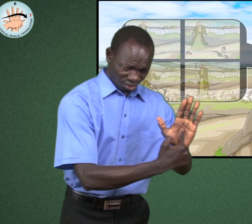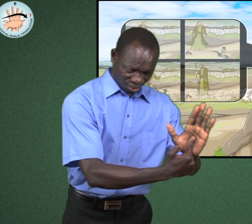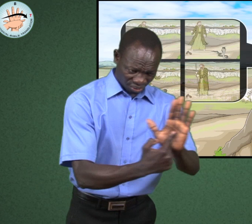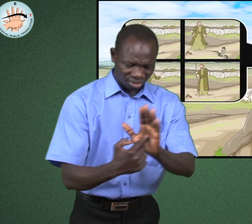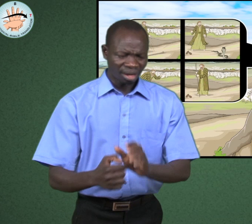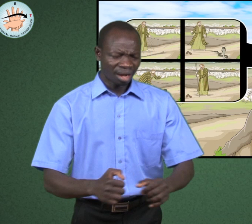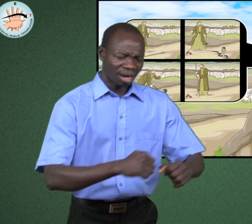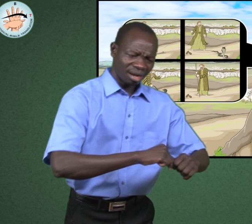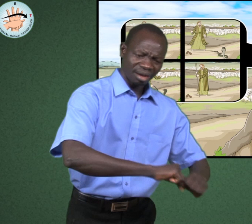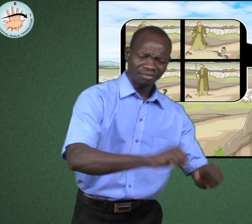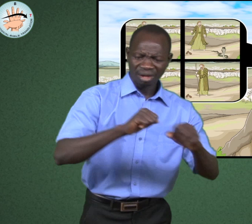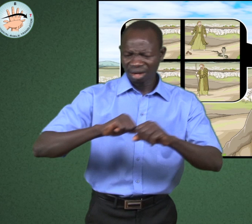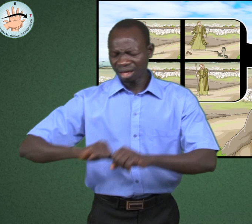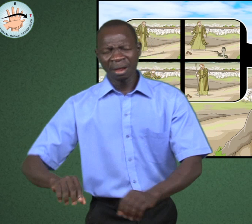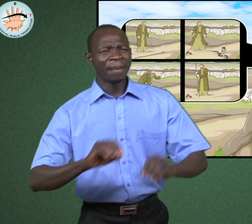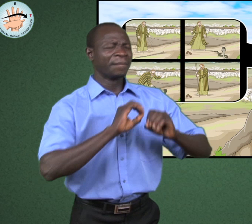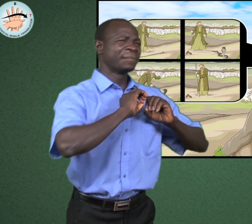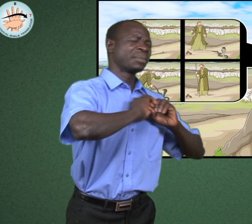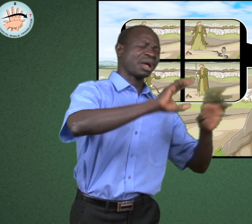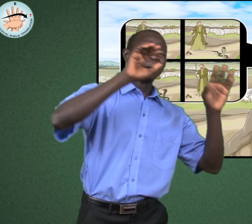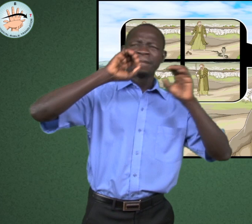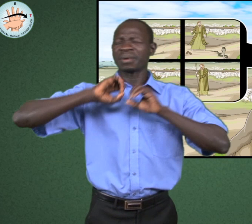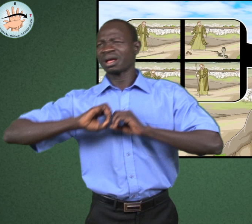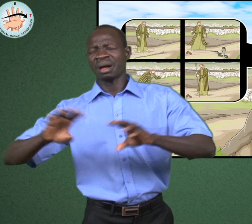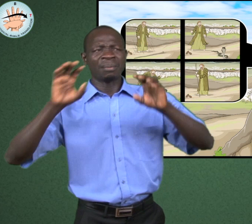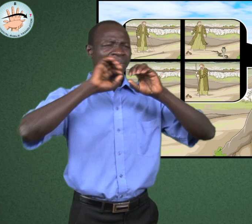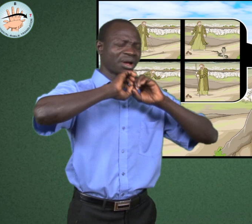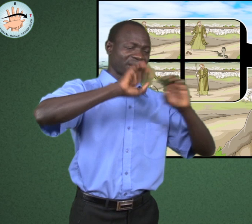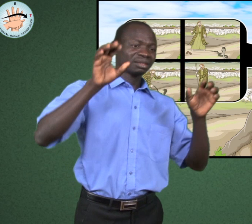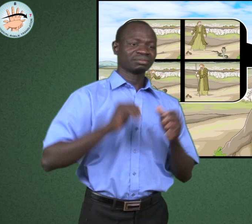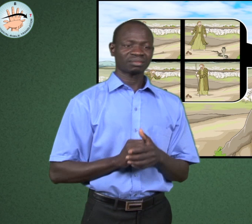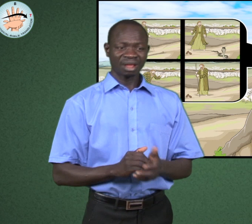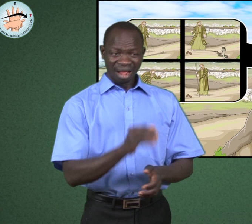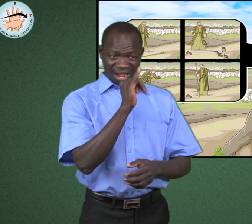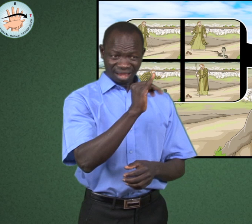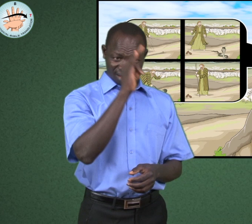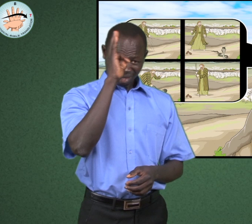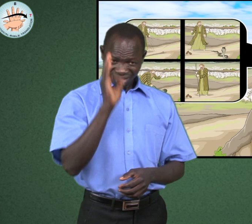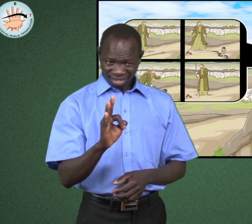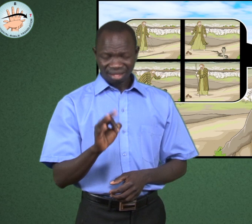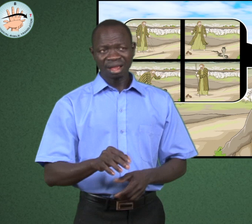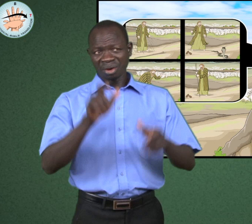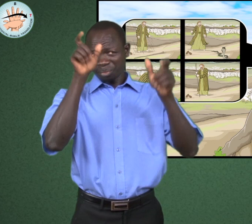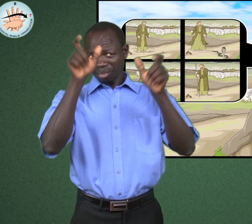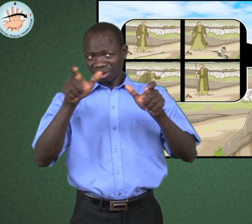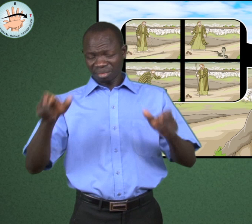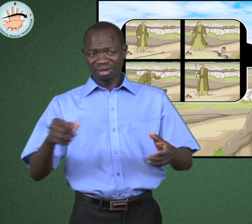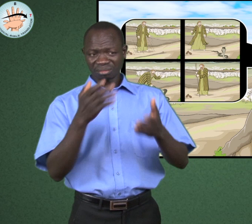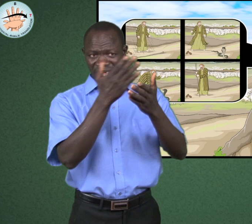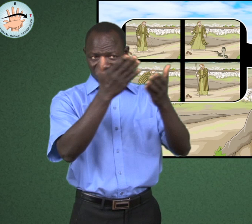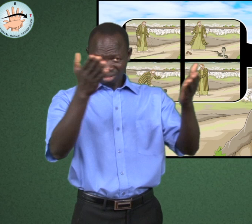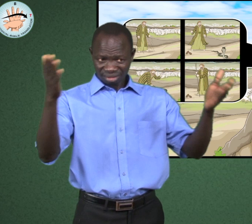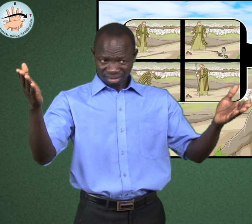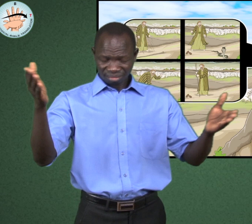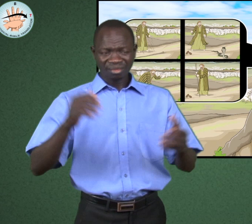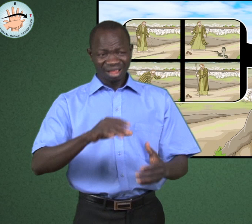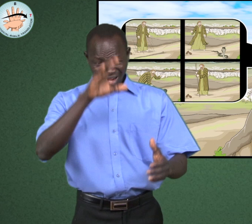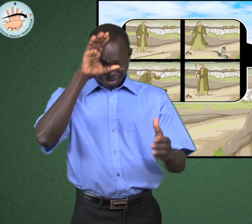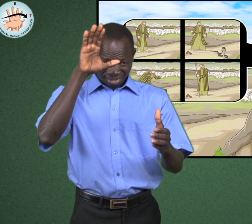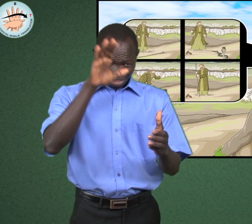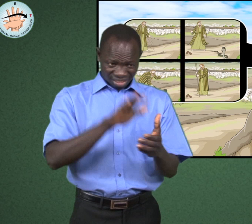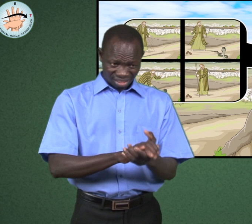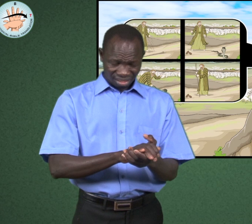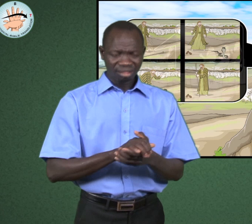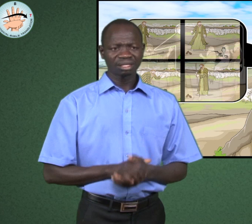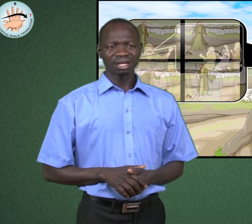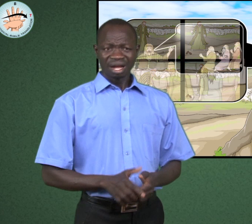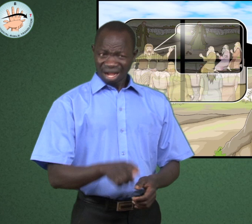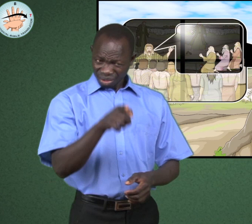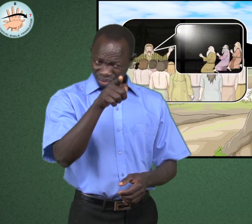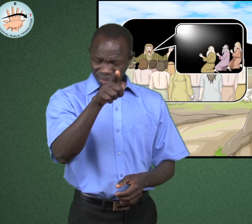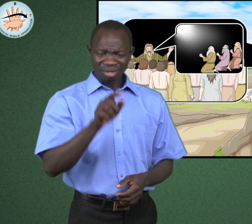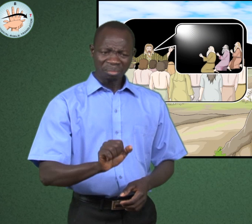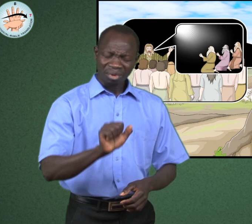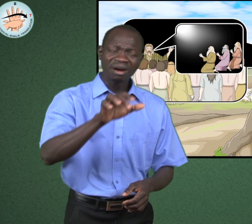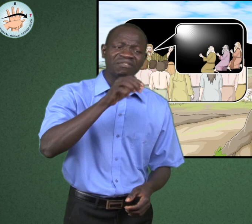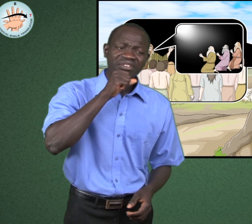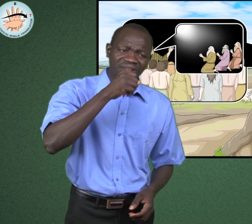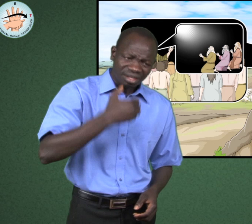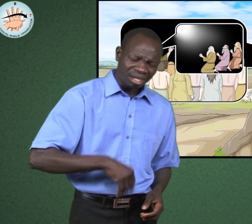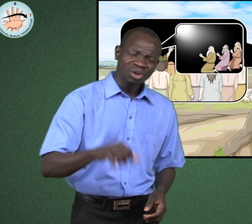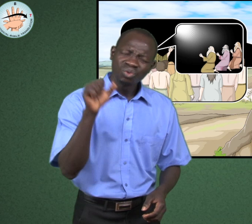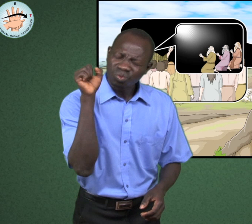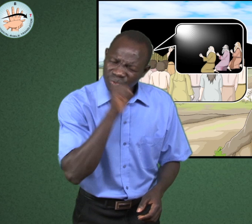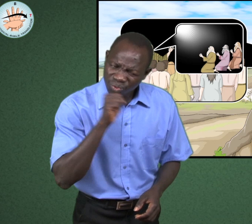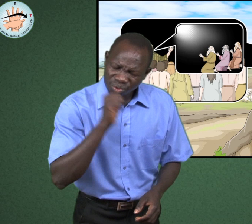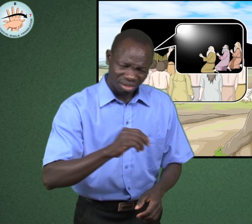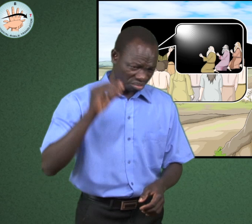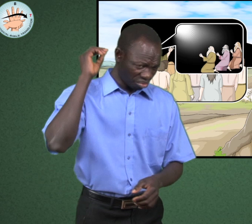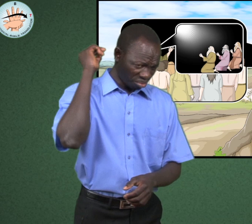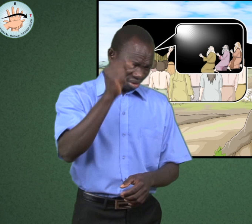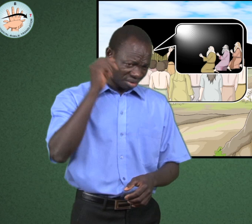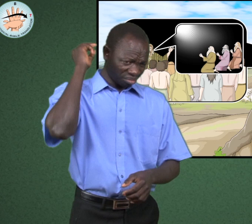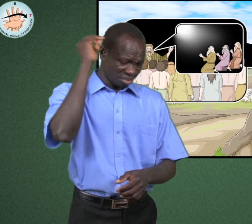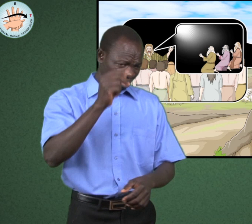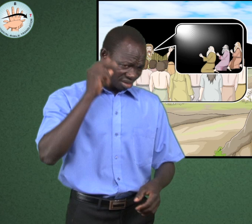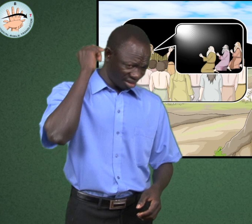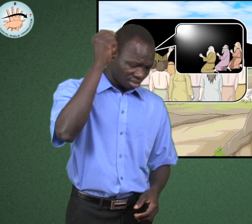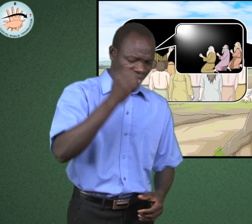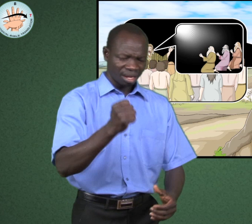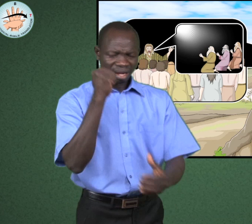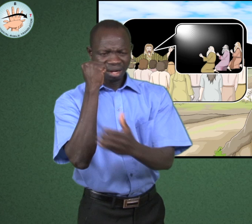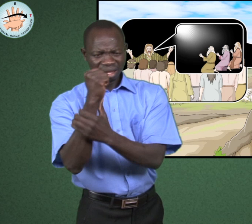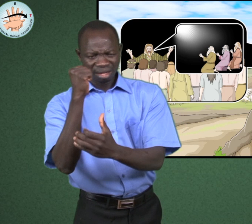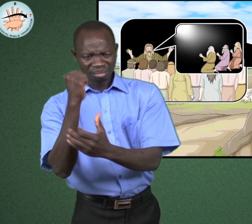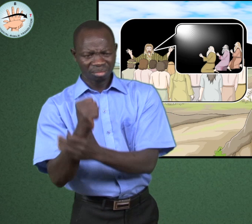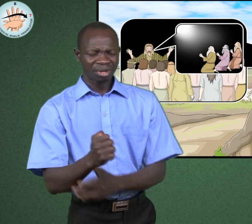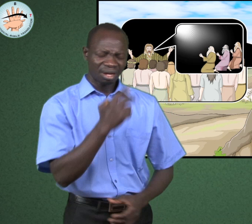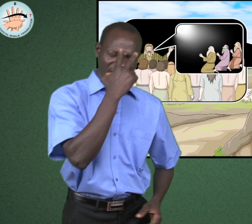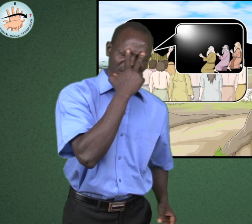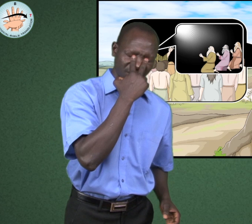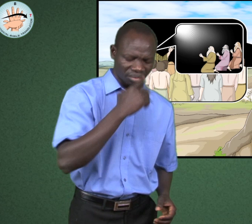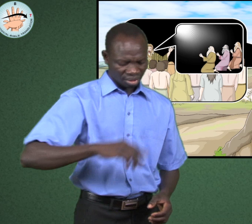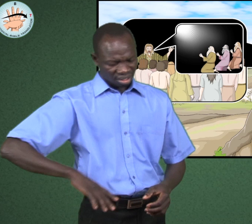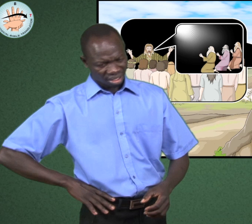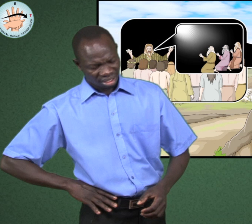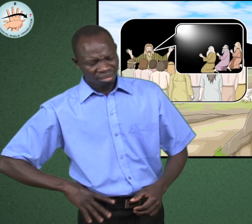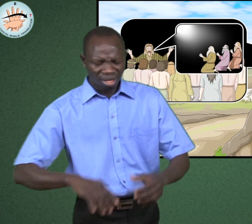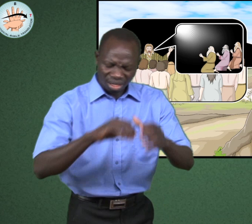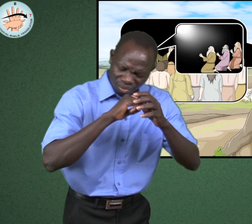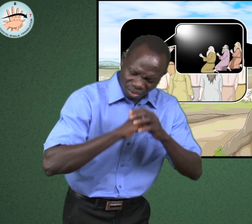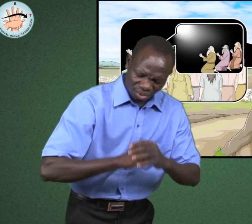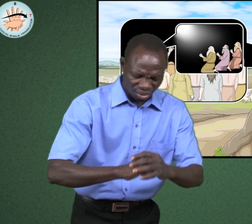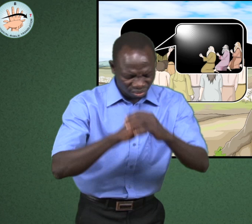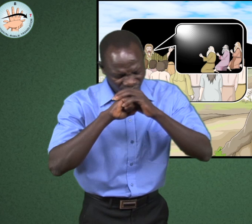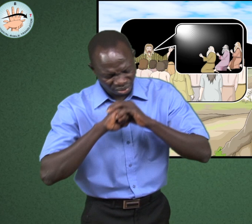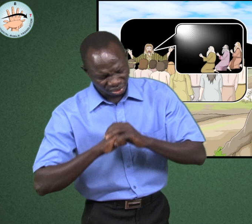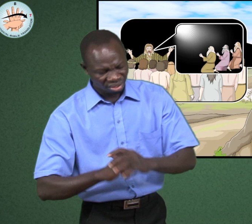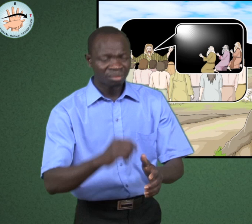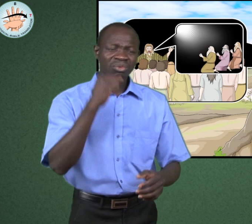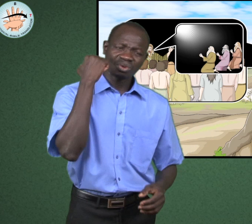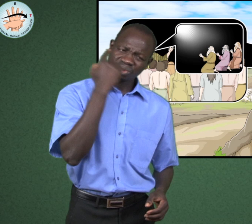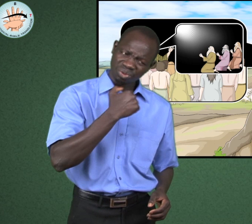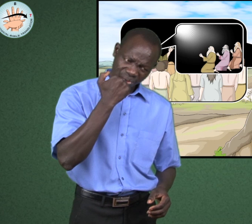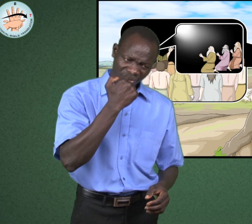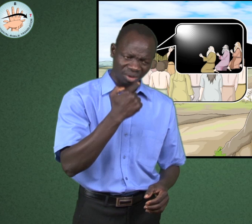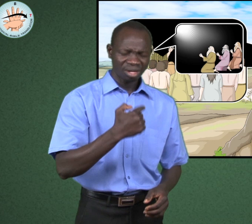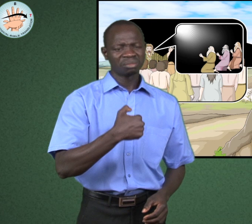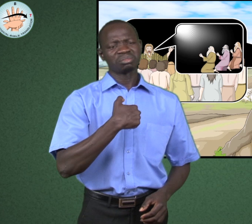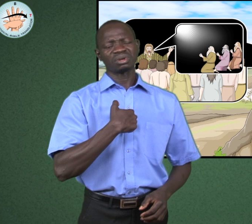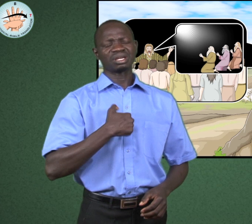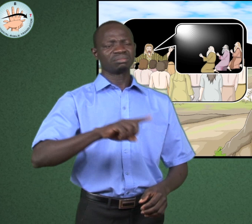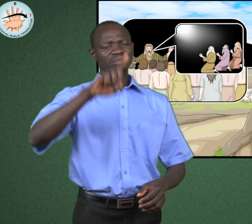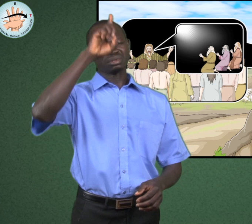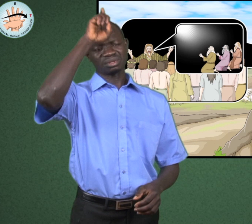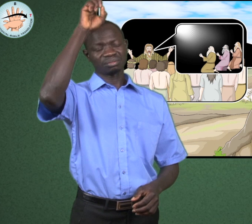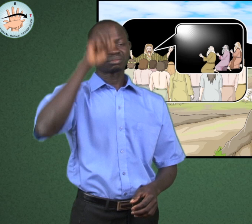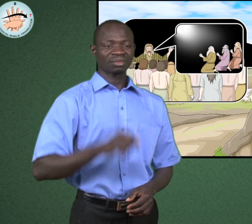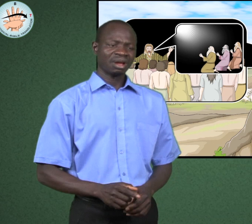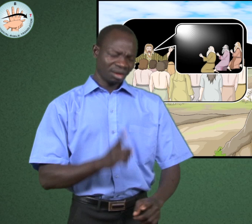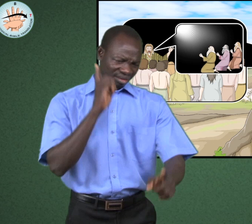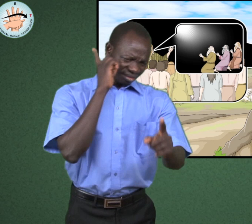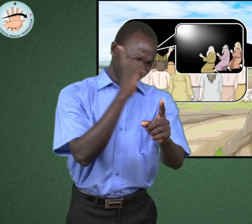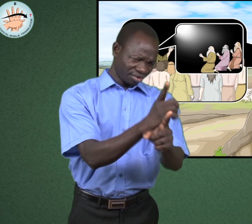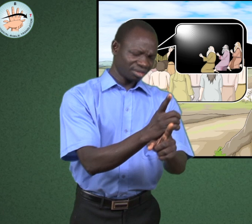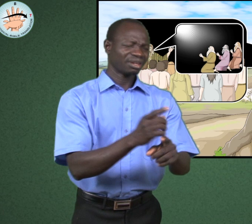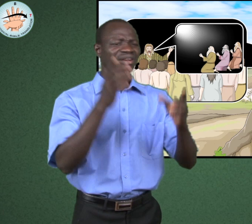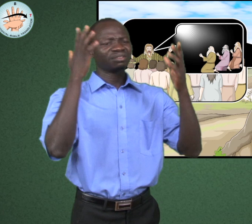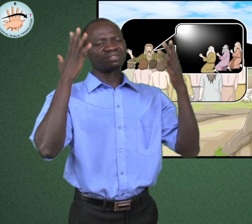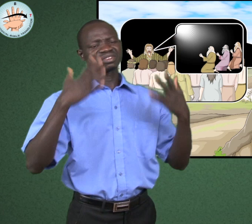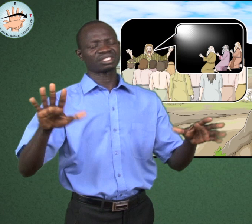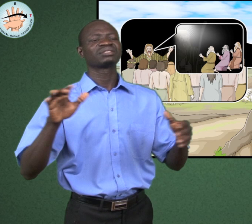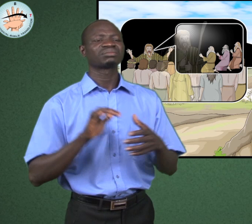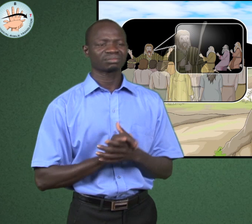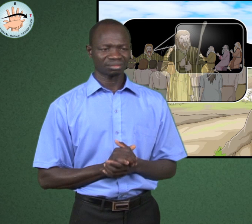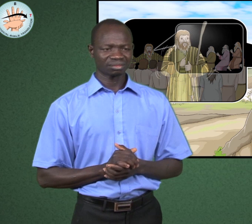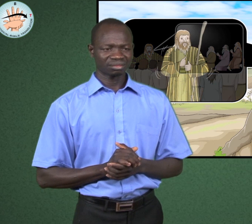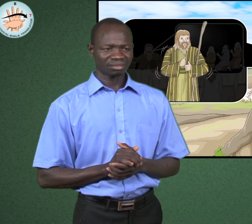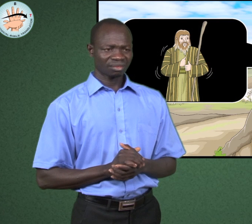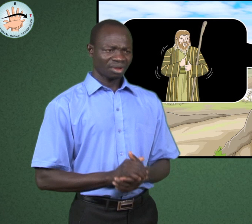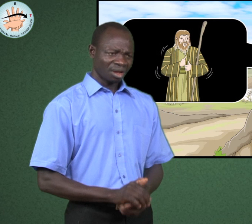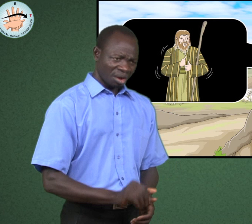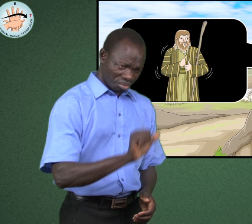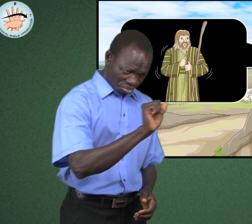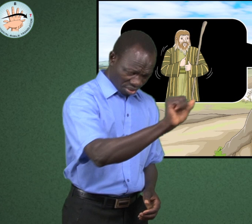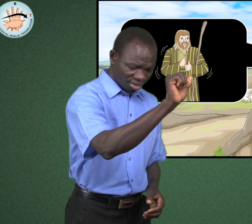“This is so that they may believe that the LORD, the God of their fathers—the God of Abraham, the God of Isaac, and the God of Jacob—has appeared to you.”